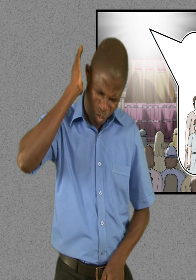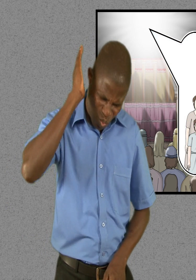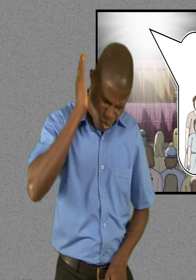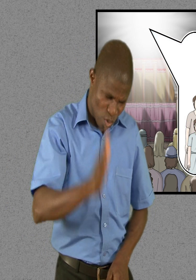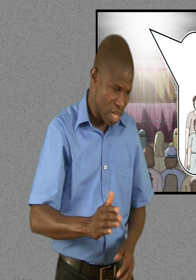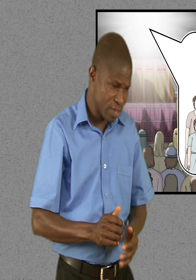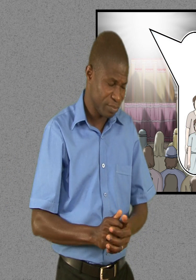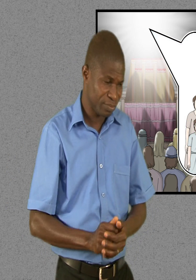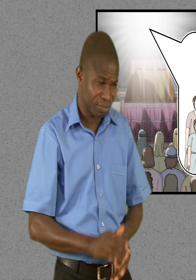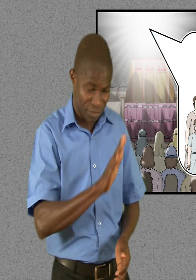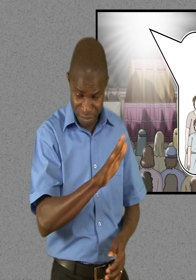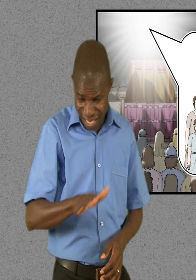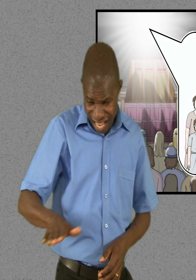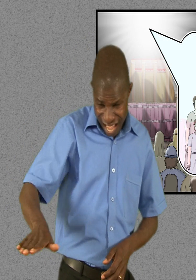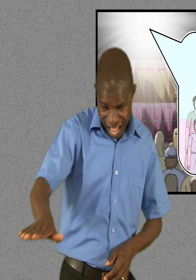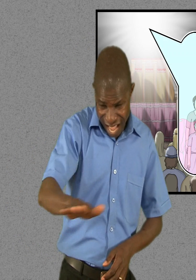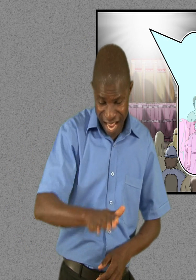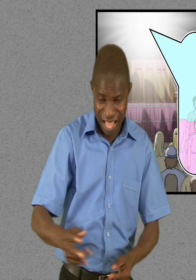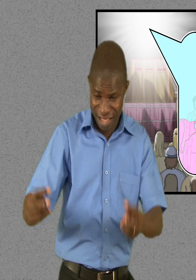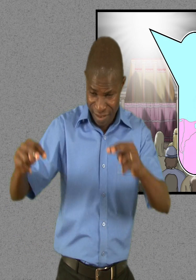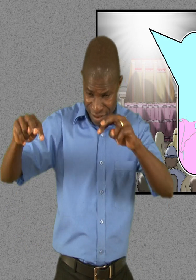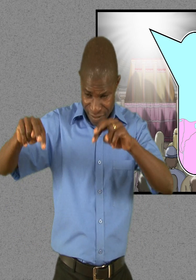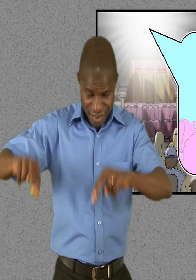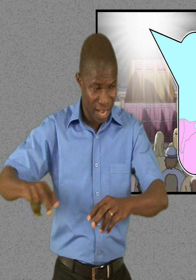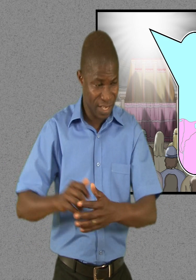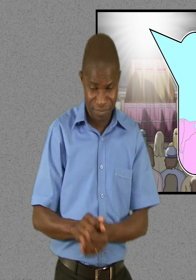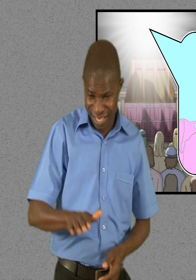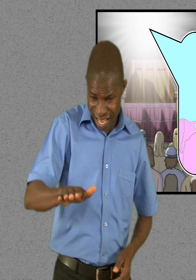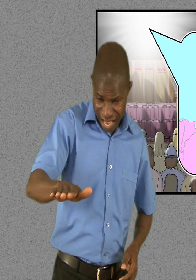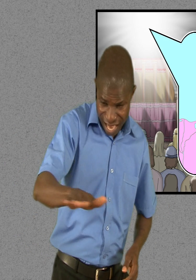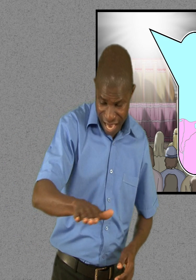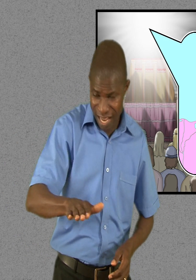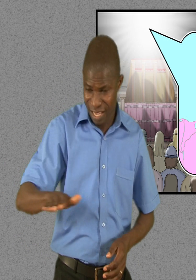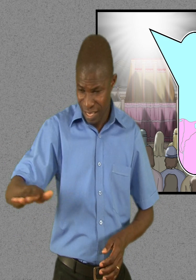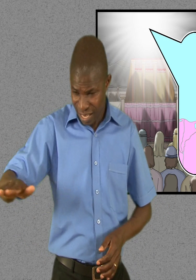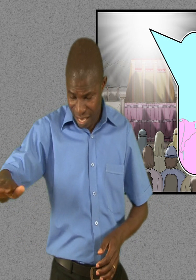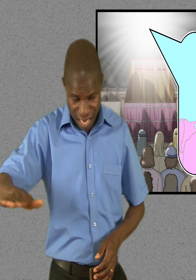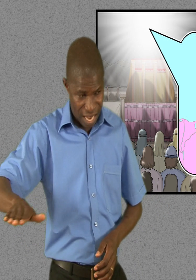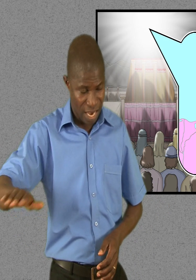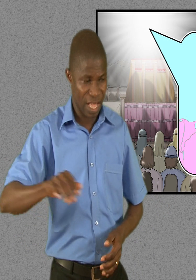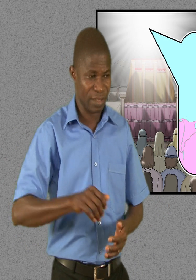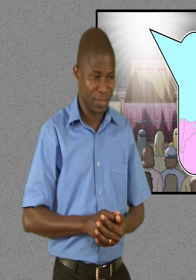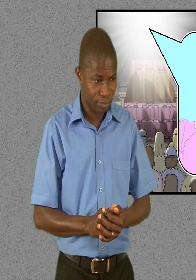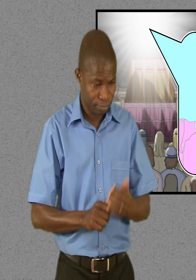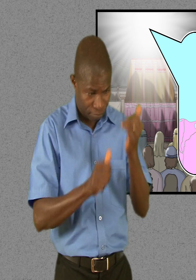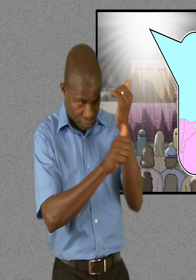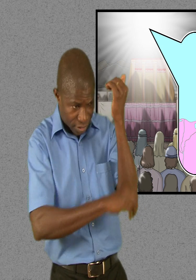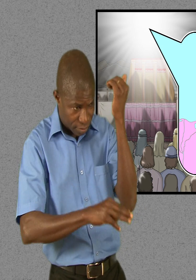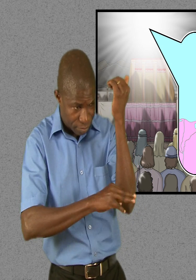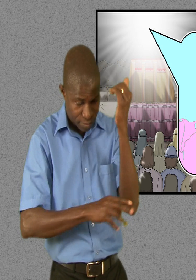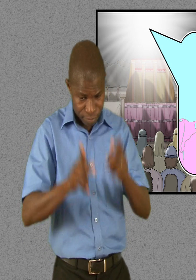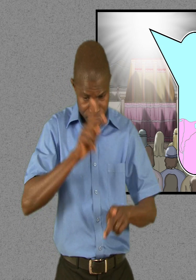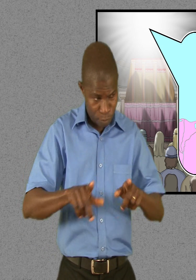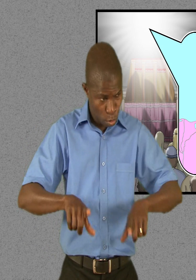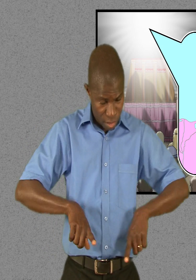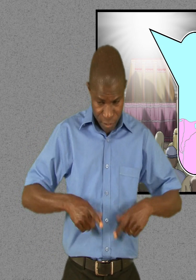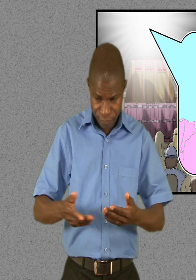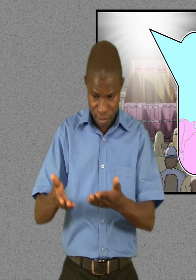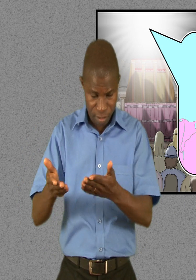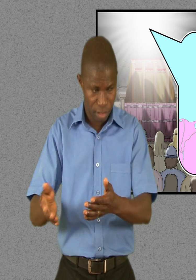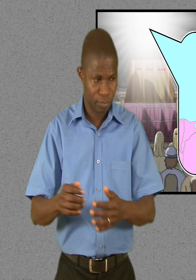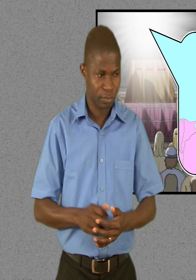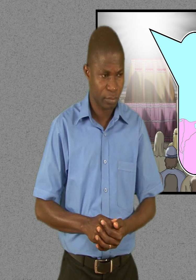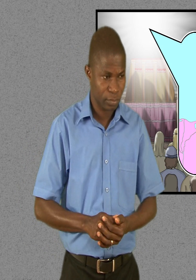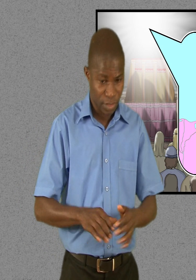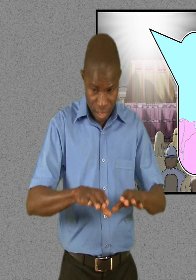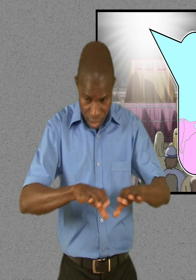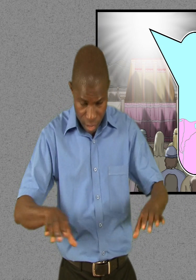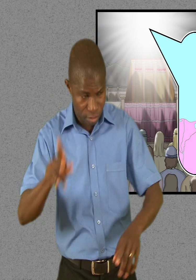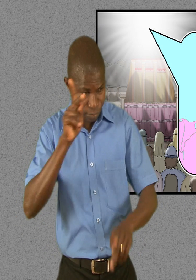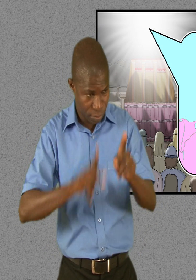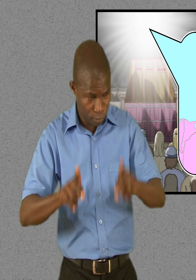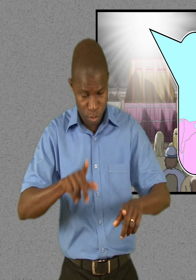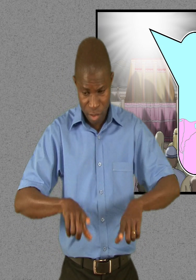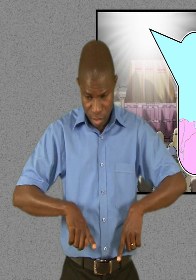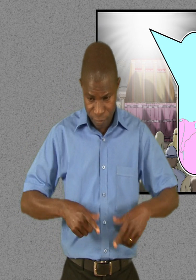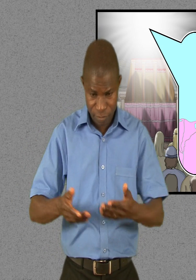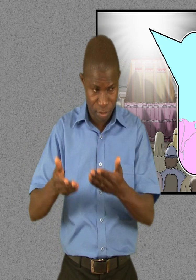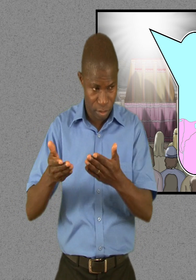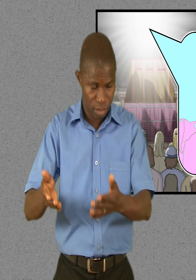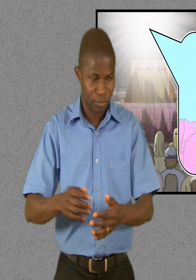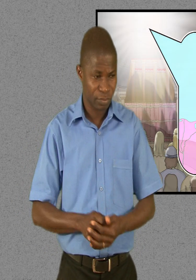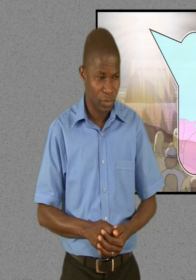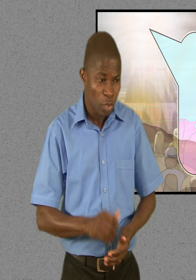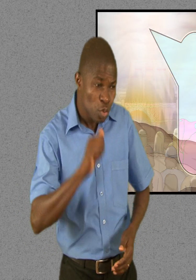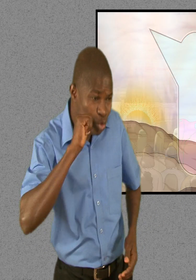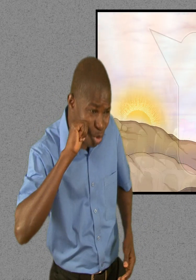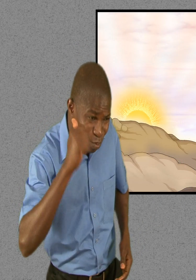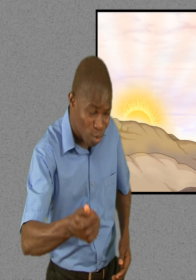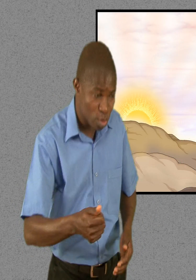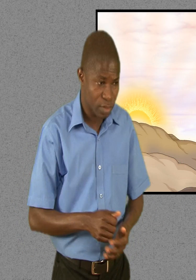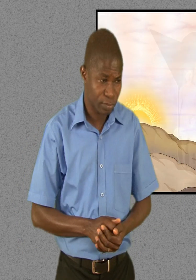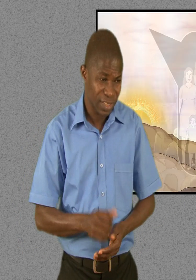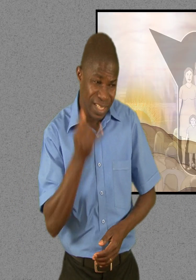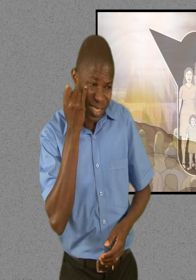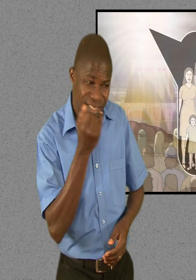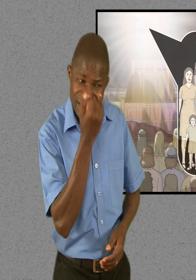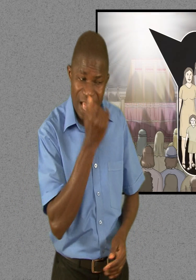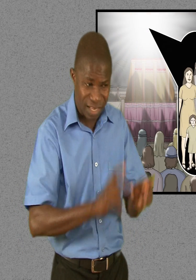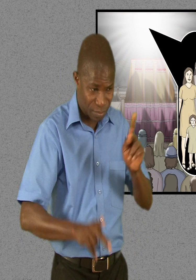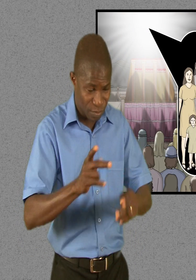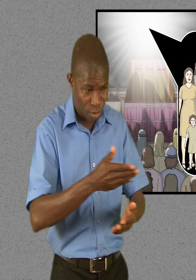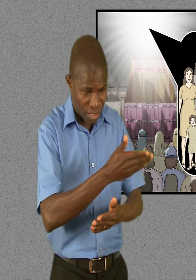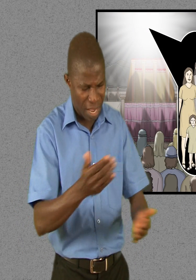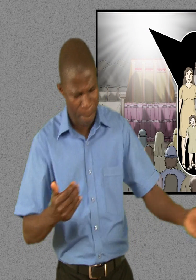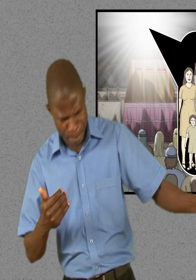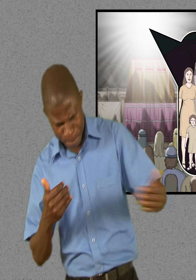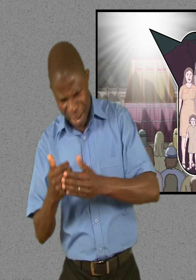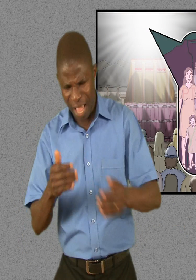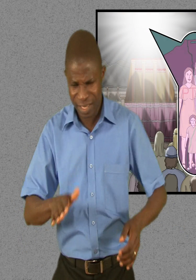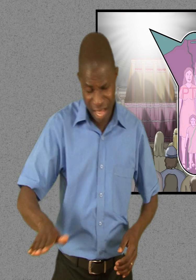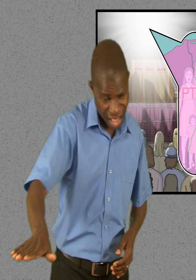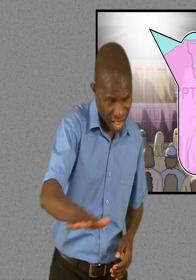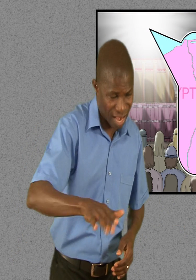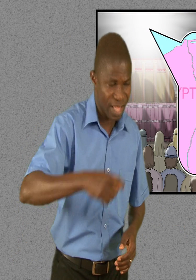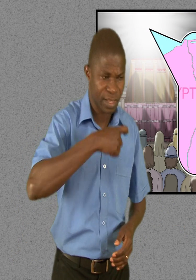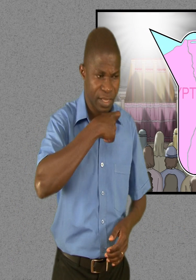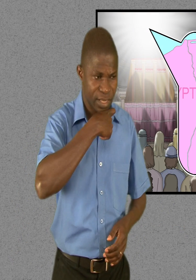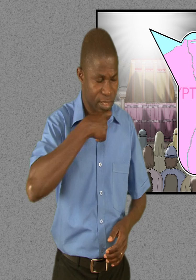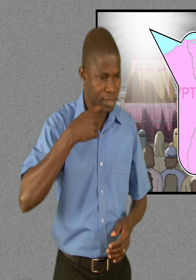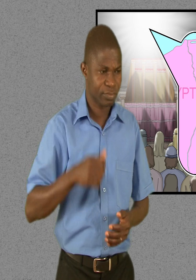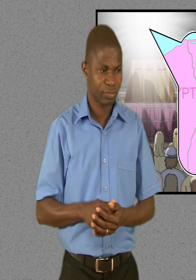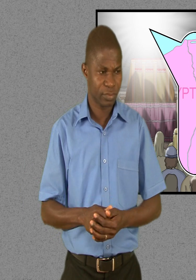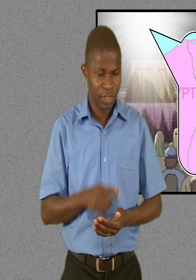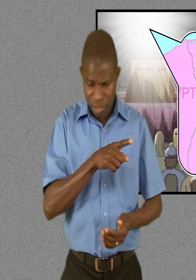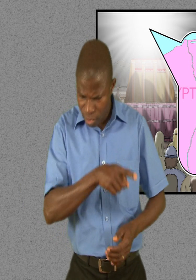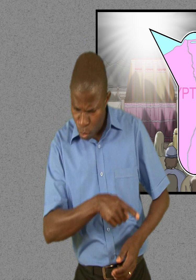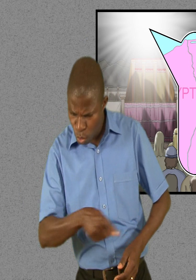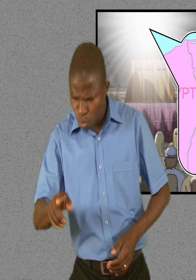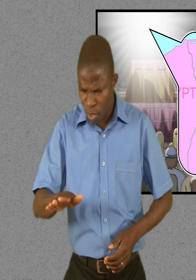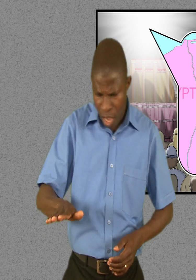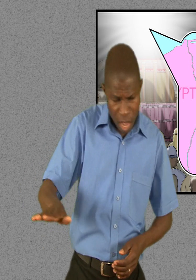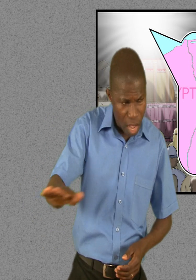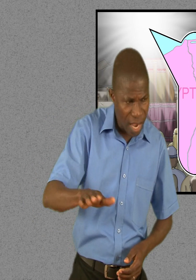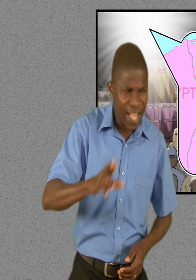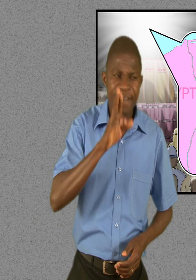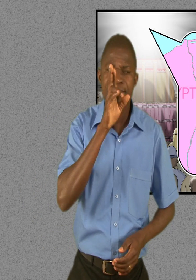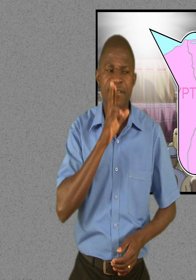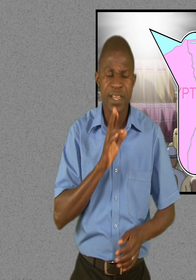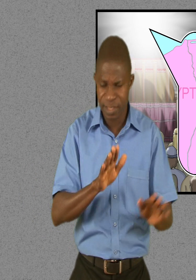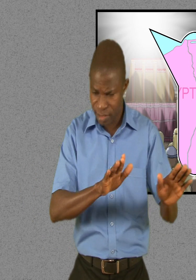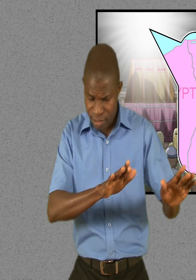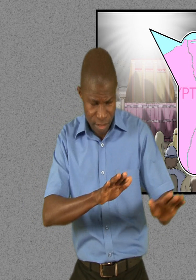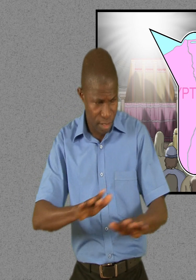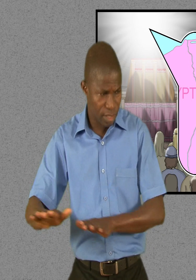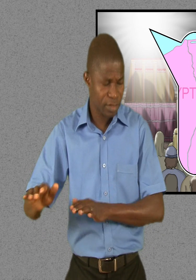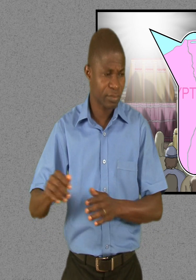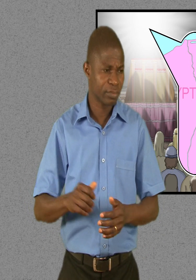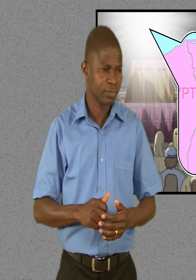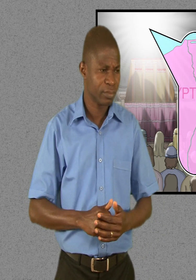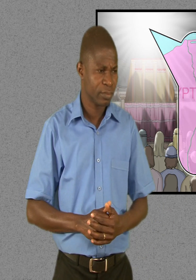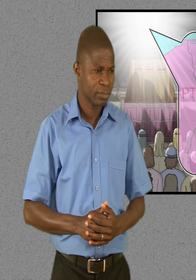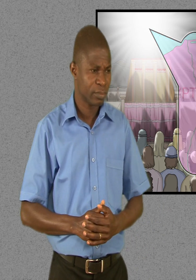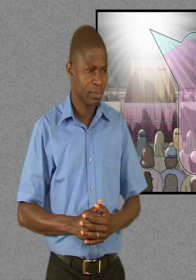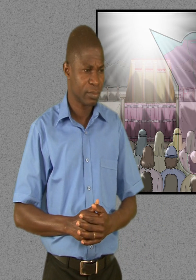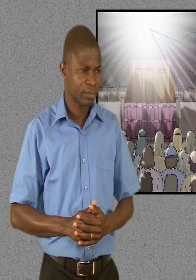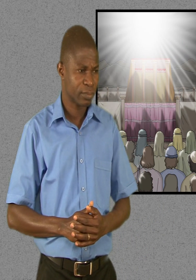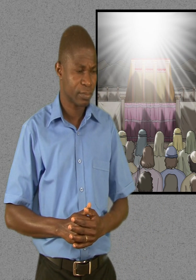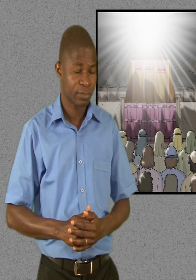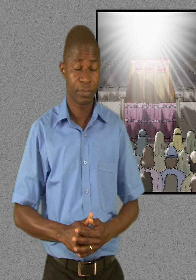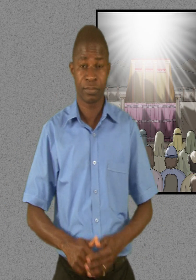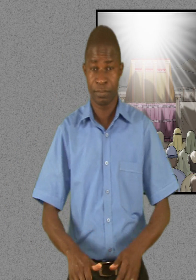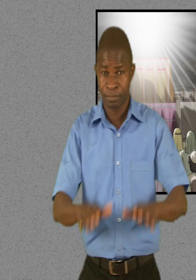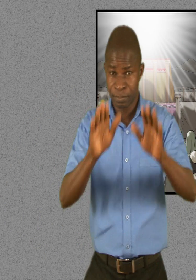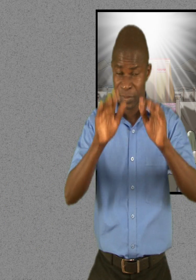Now since the Amalekites and Canaanites are living in the valleys, turn back tomorrow and head for the wilderness along the route to the Red Sea.”